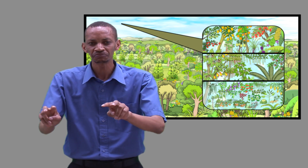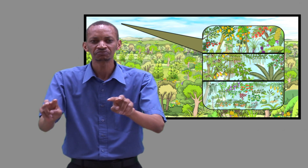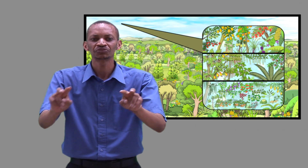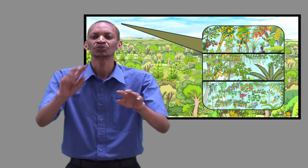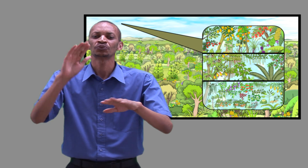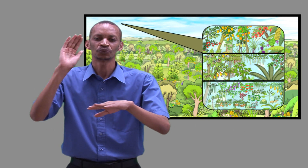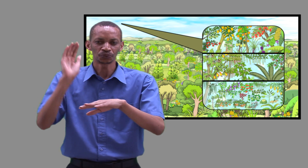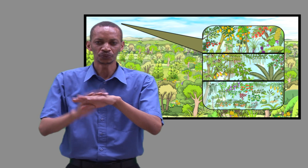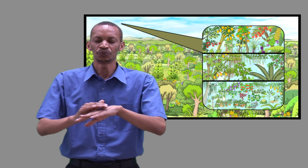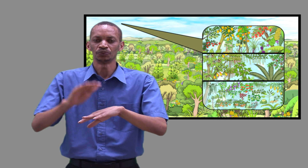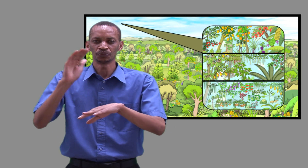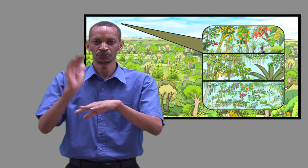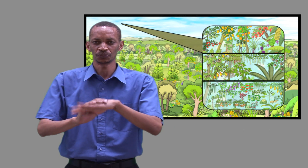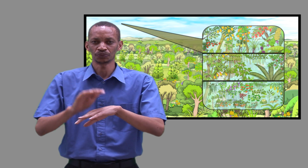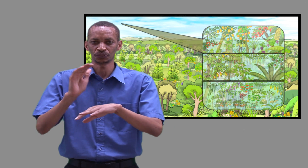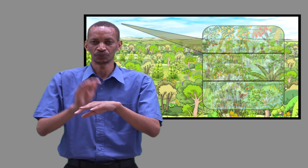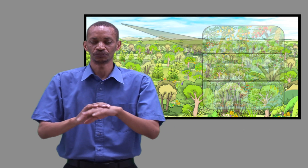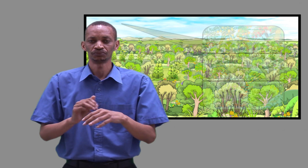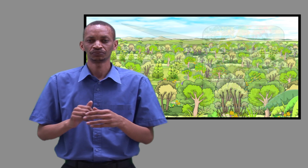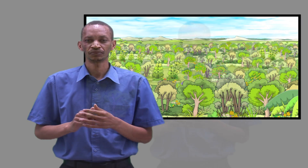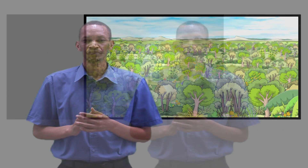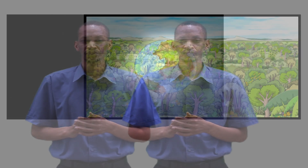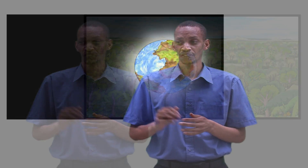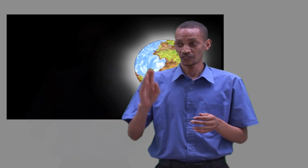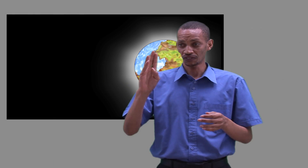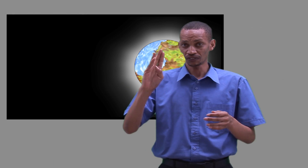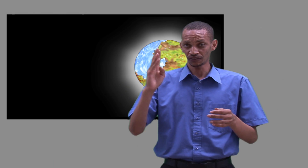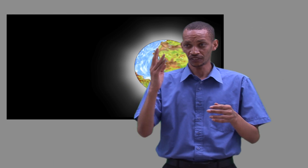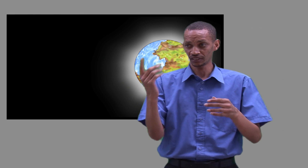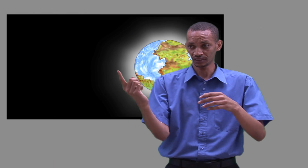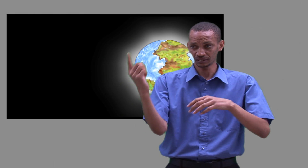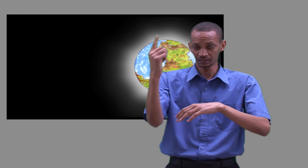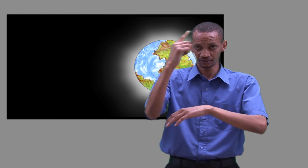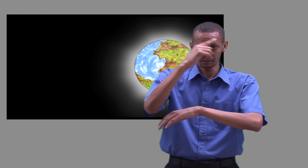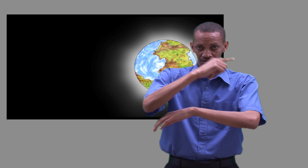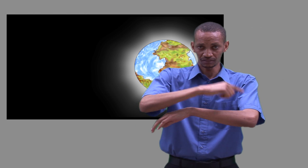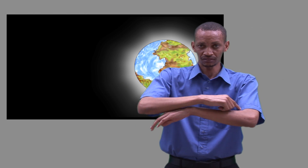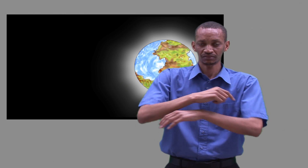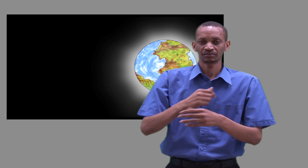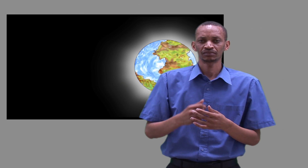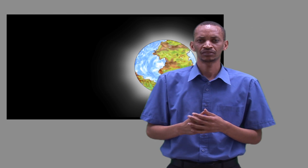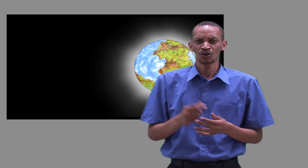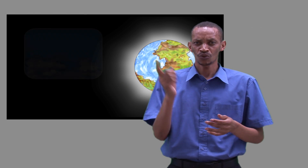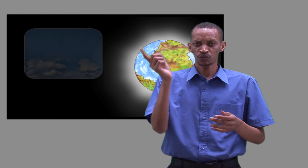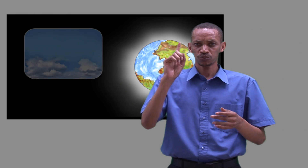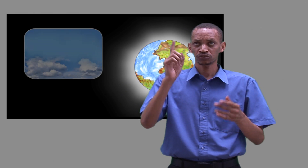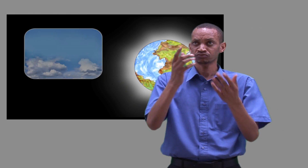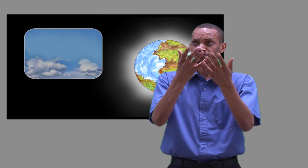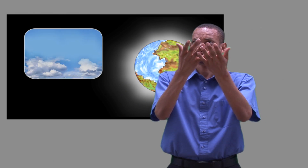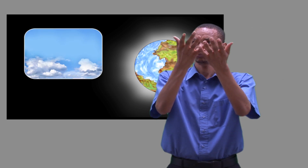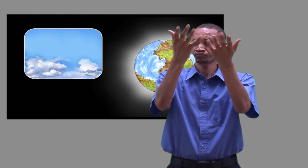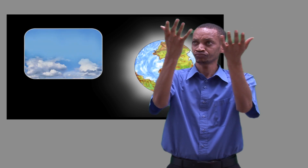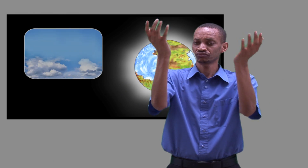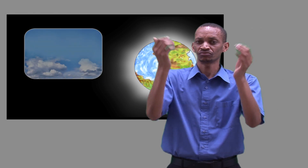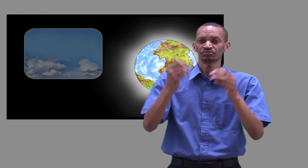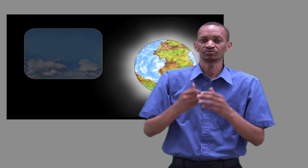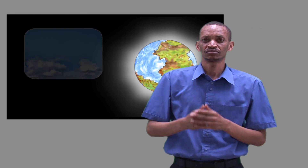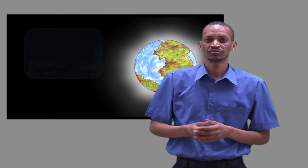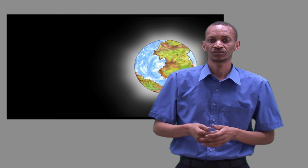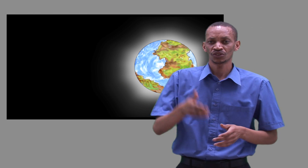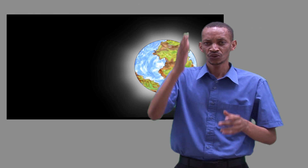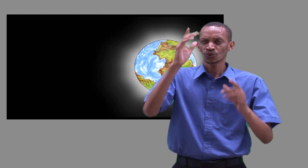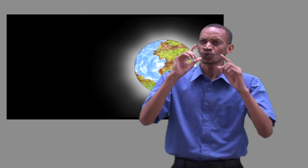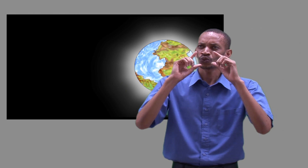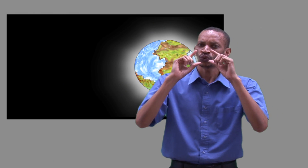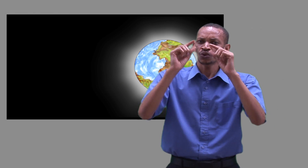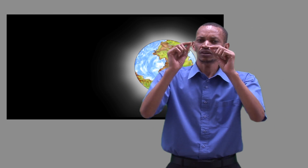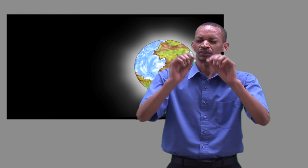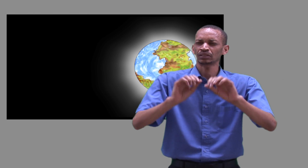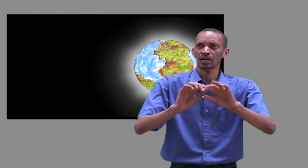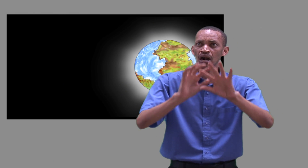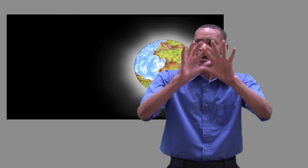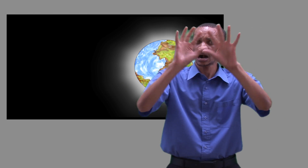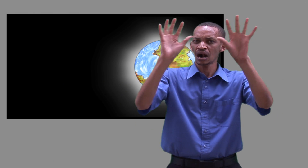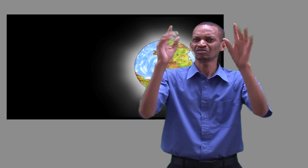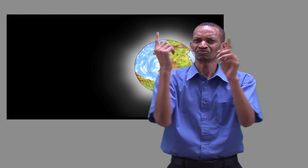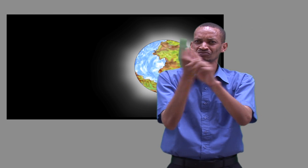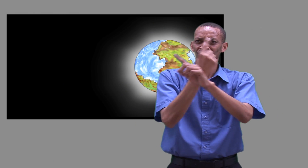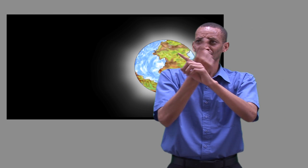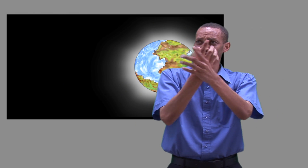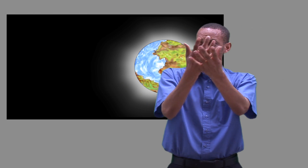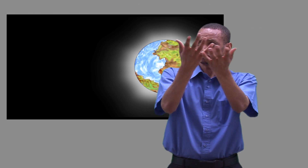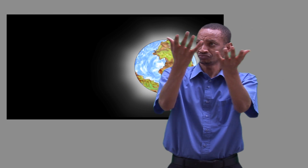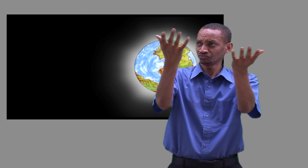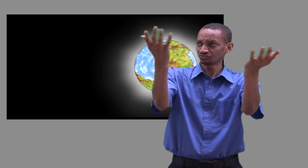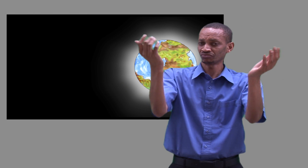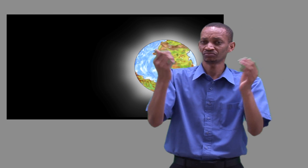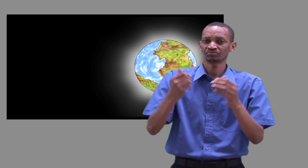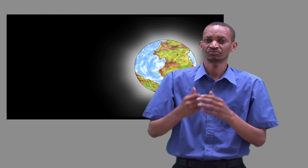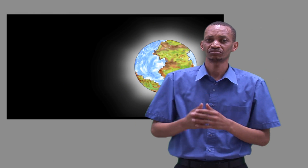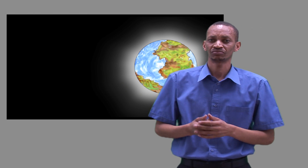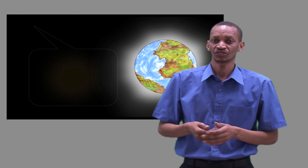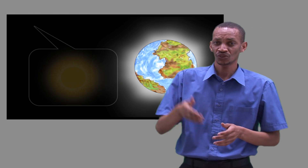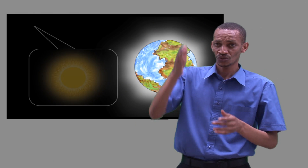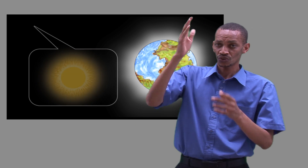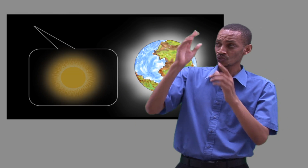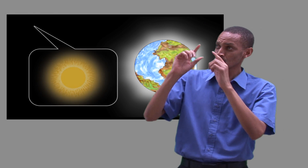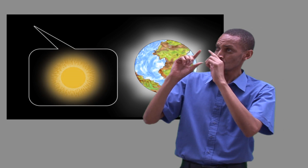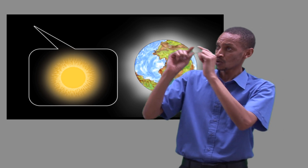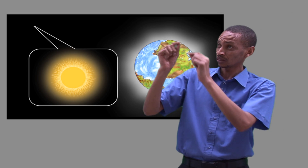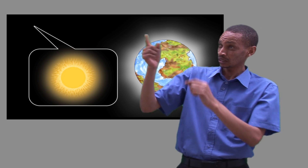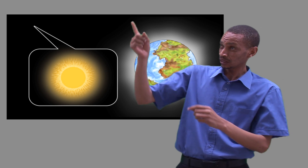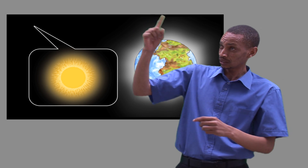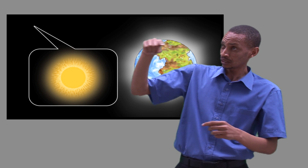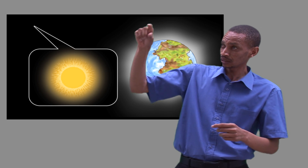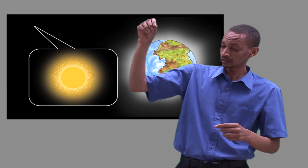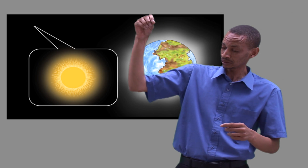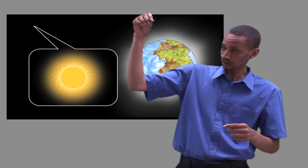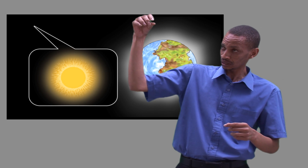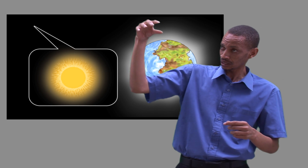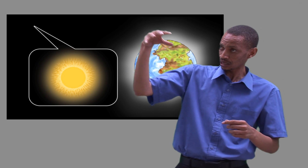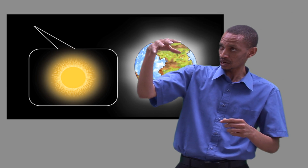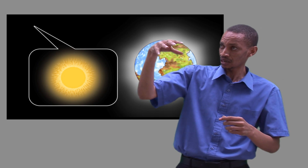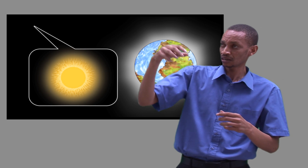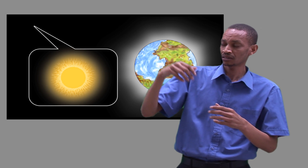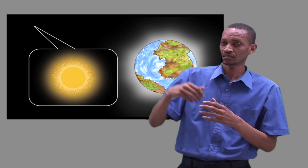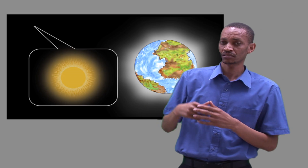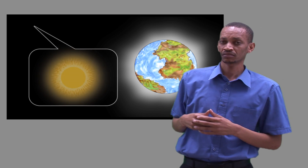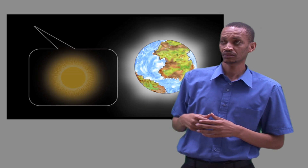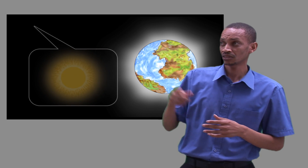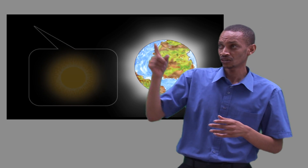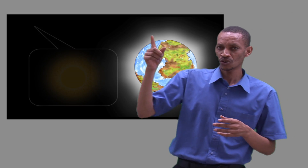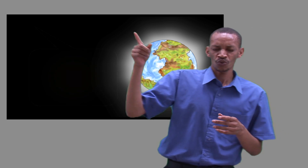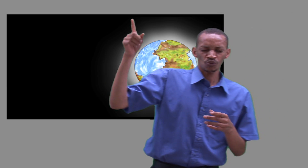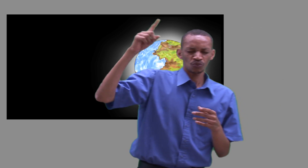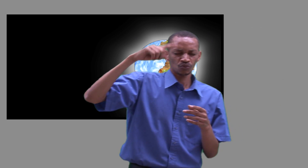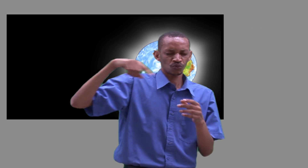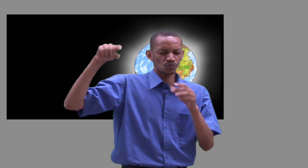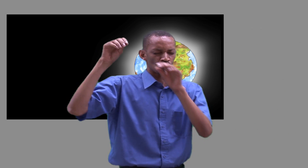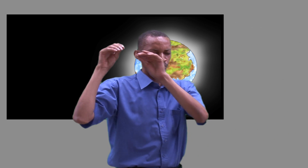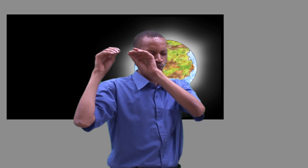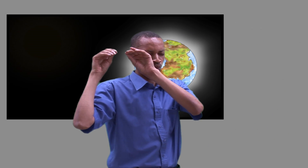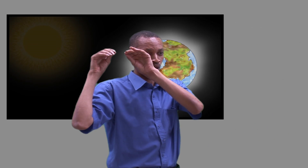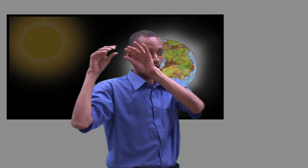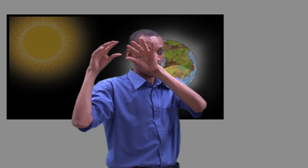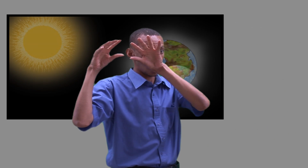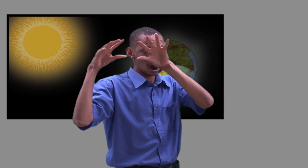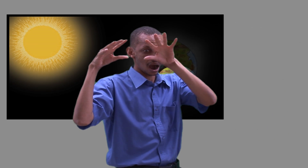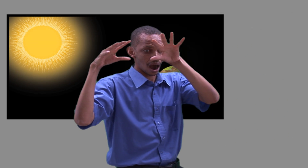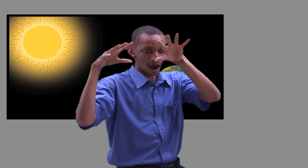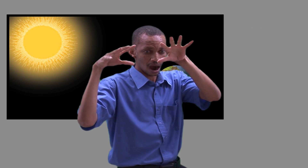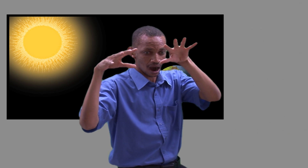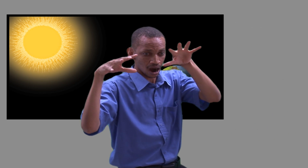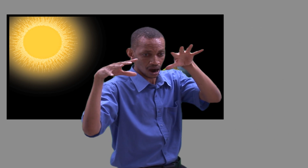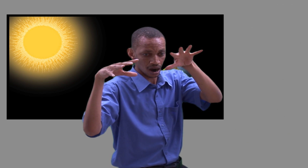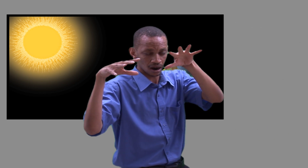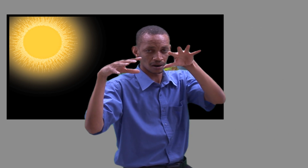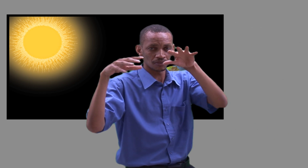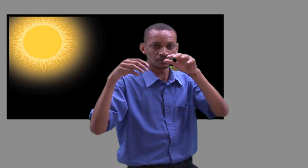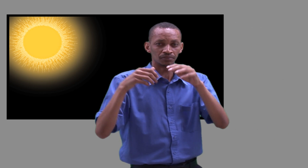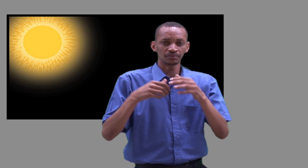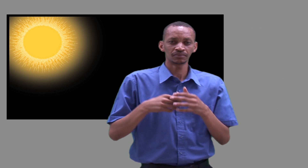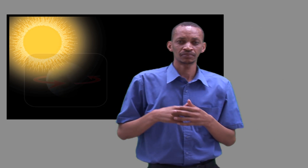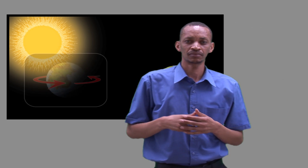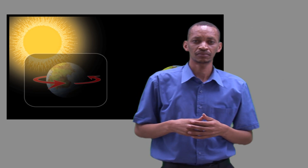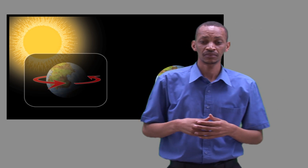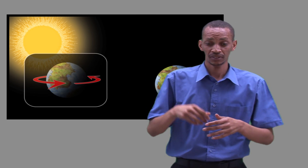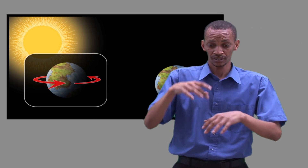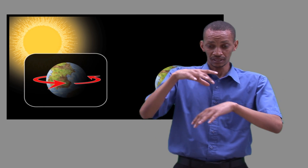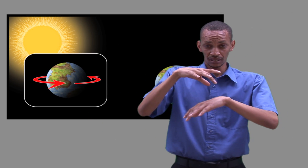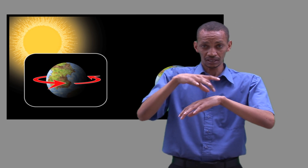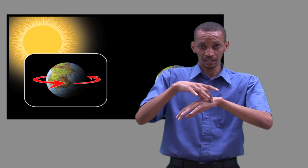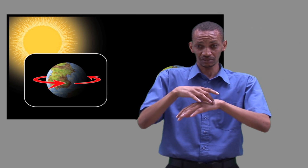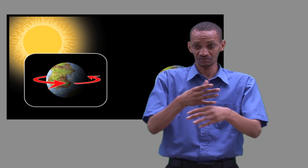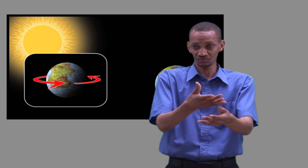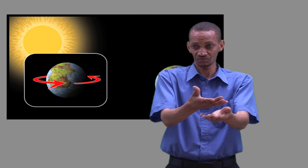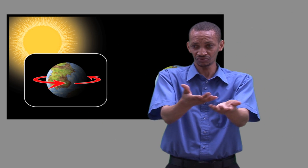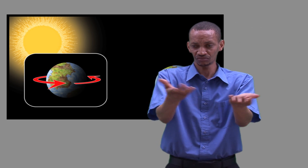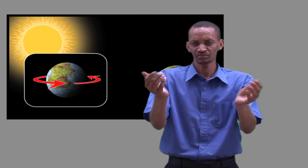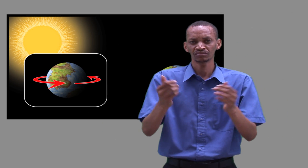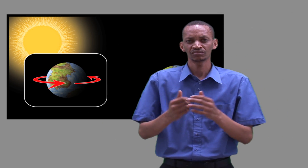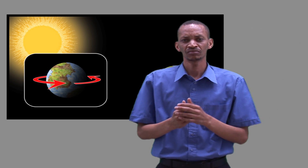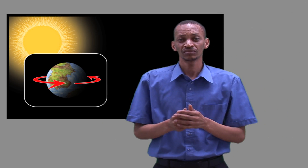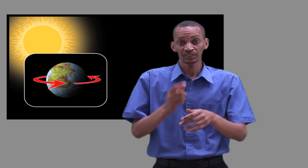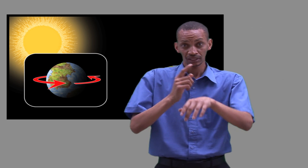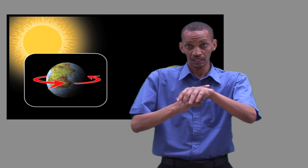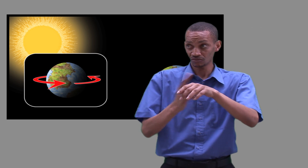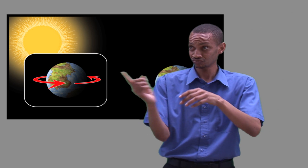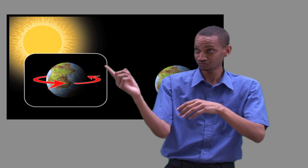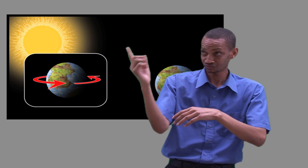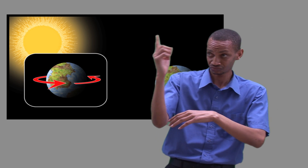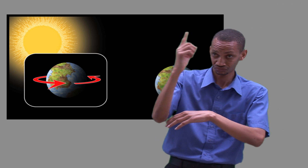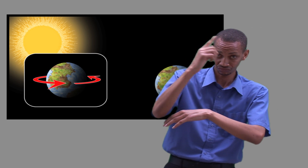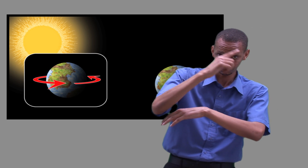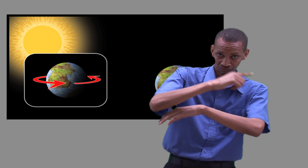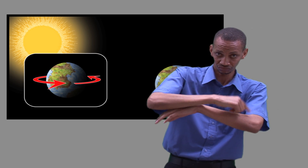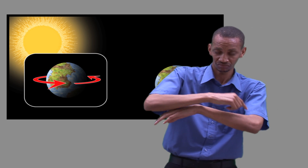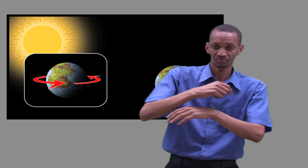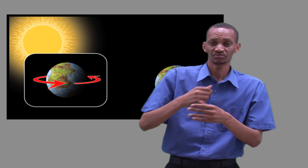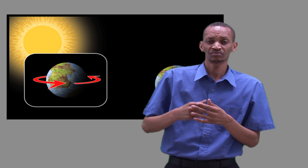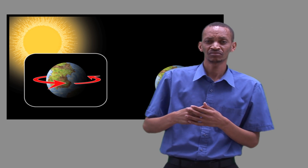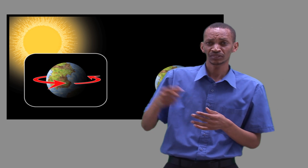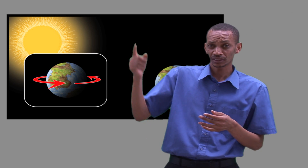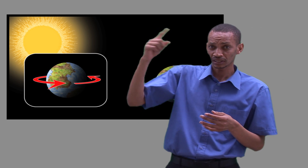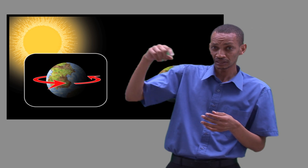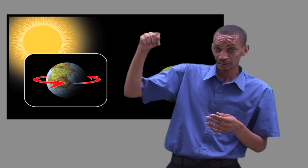And God said, “Let there be lights in the expanse of the sky to distinguish between the day and the night, and let them be signs to mark the seasons and days and years.